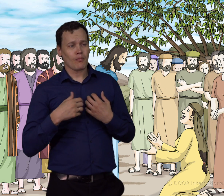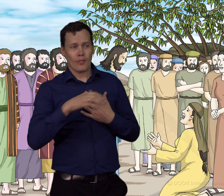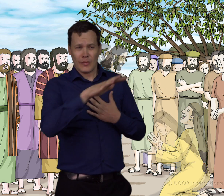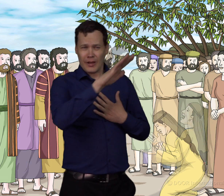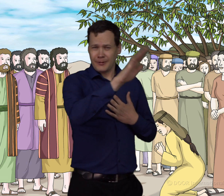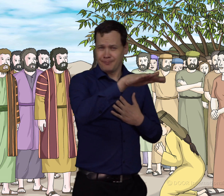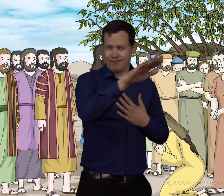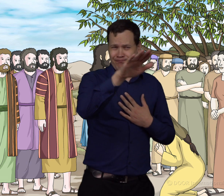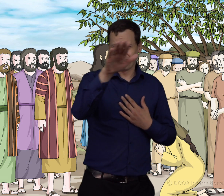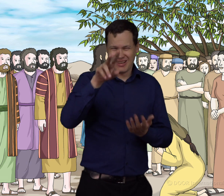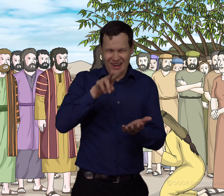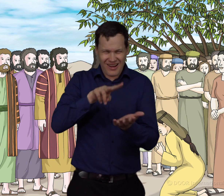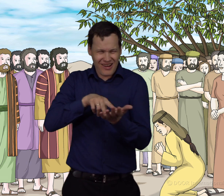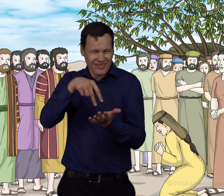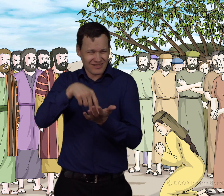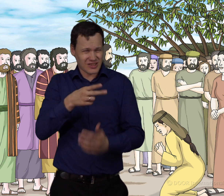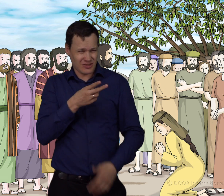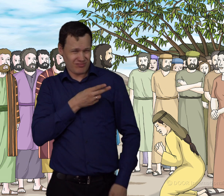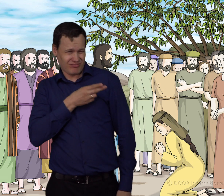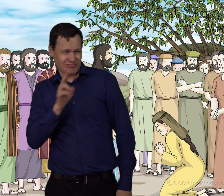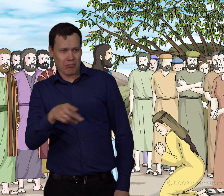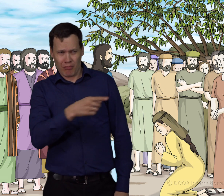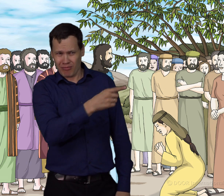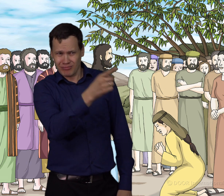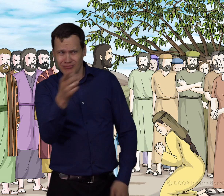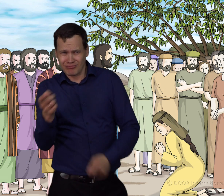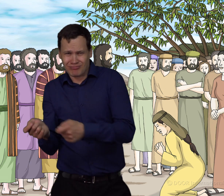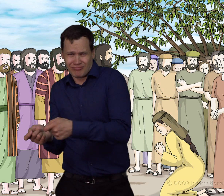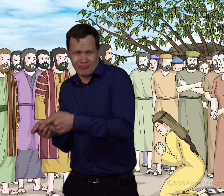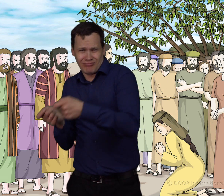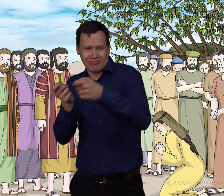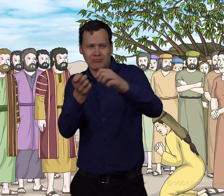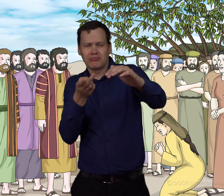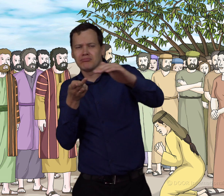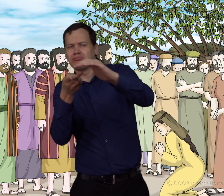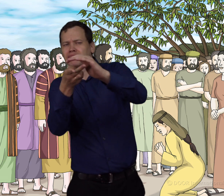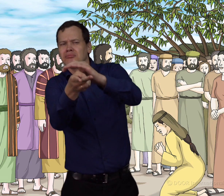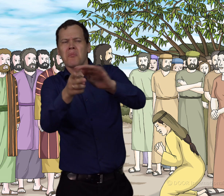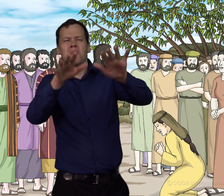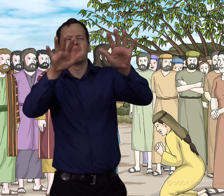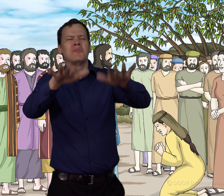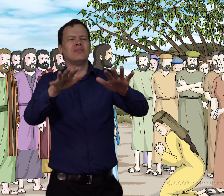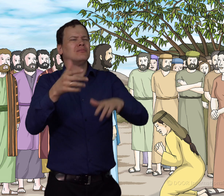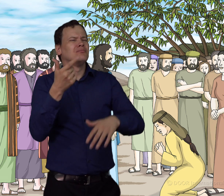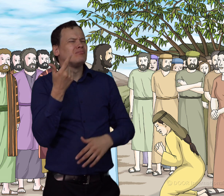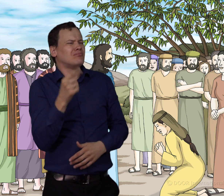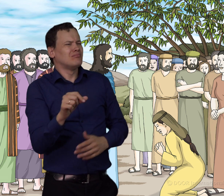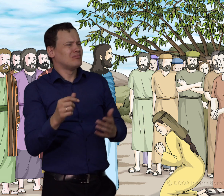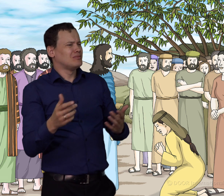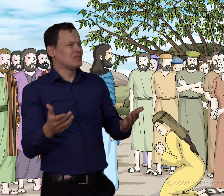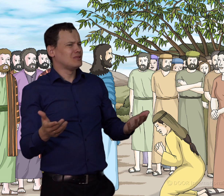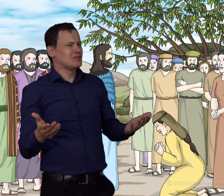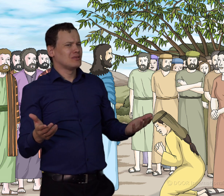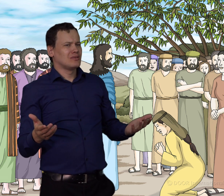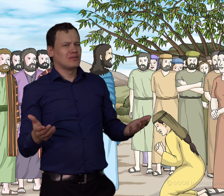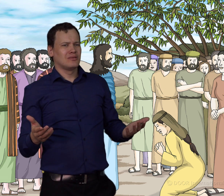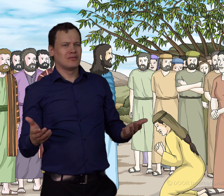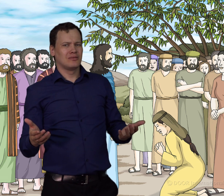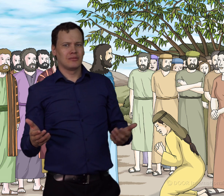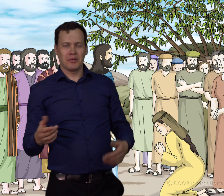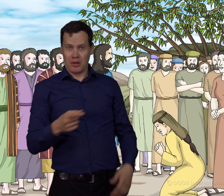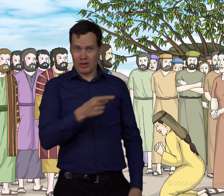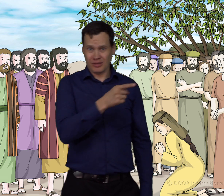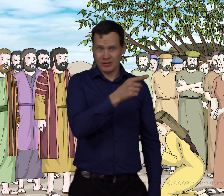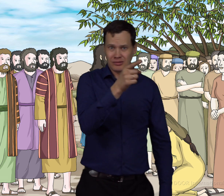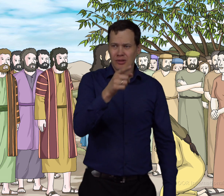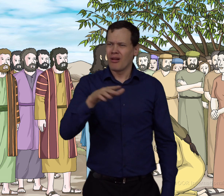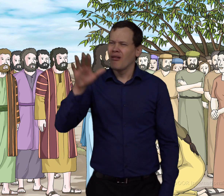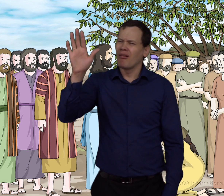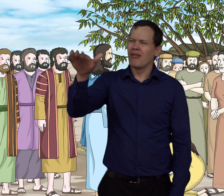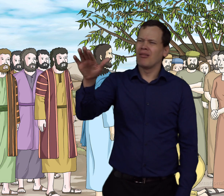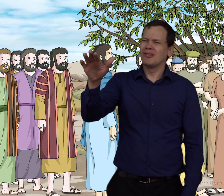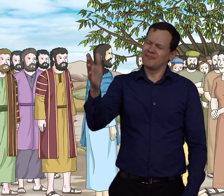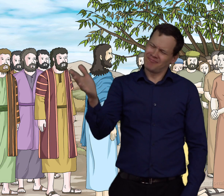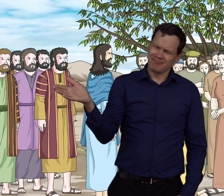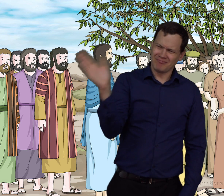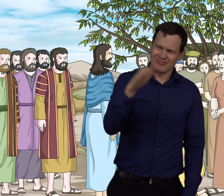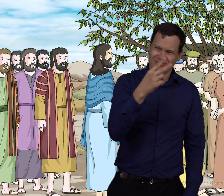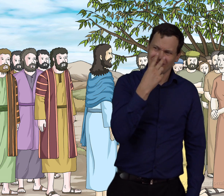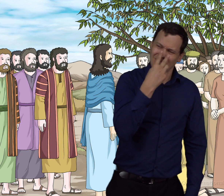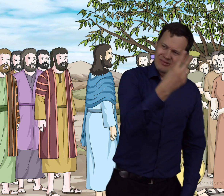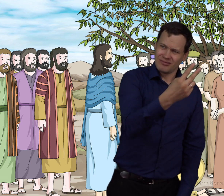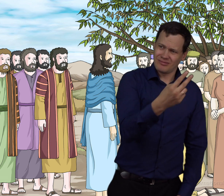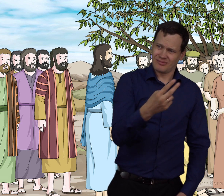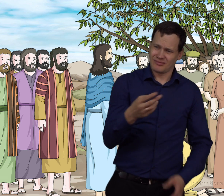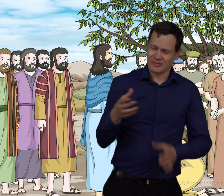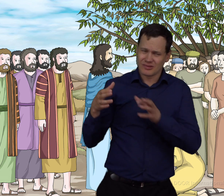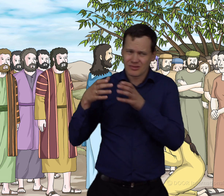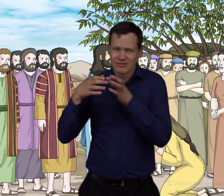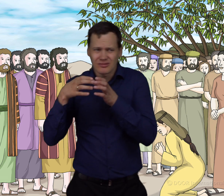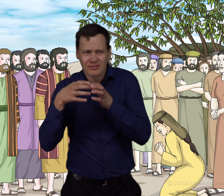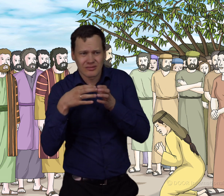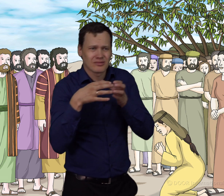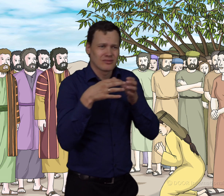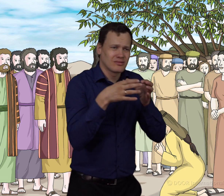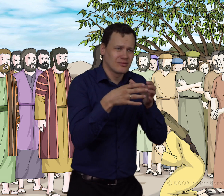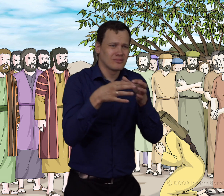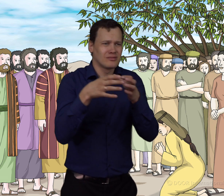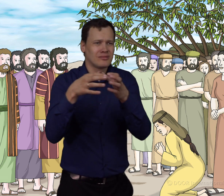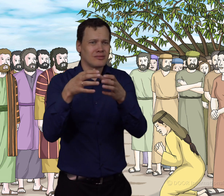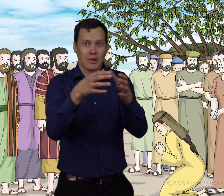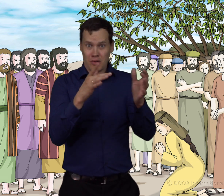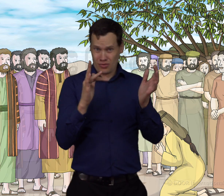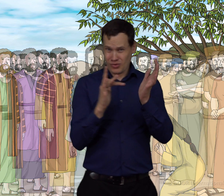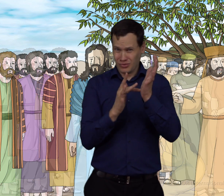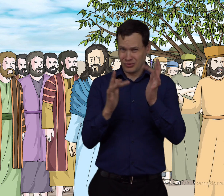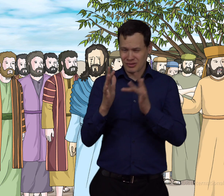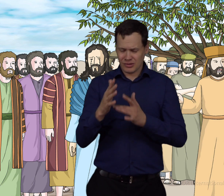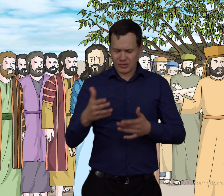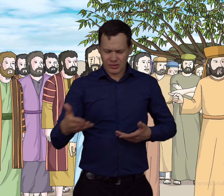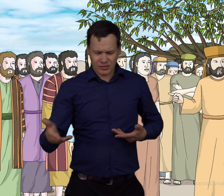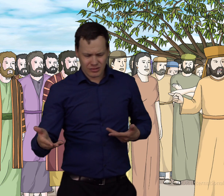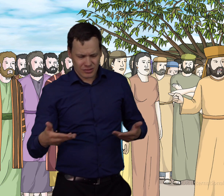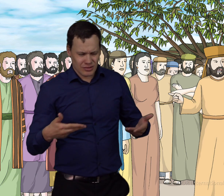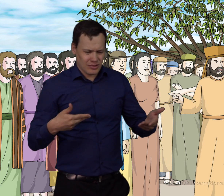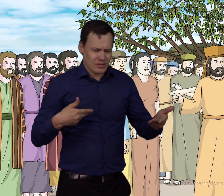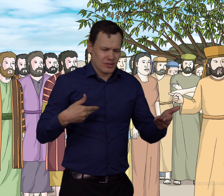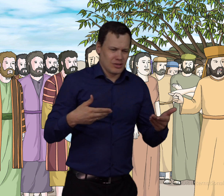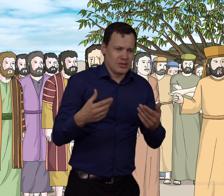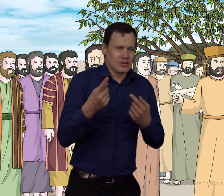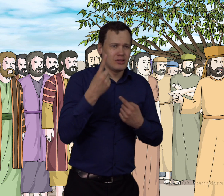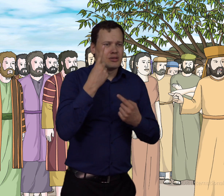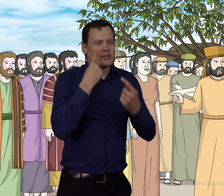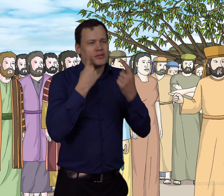“Where have you put him?” He asked. “Come and see, Lord,” they answered. Jesus wept.